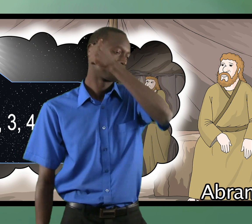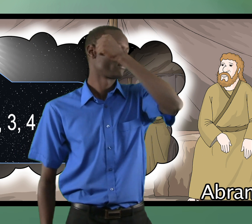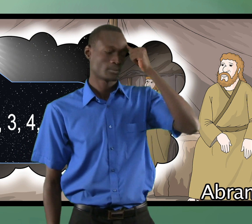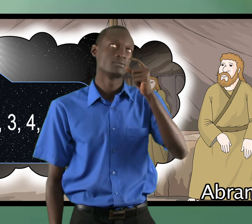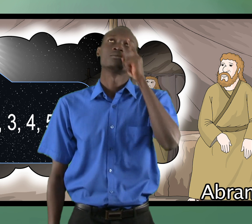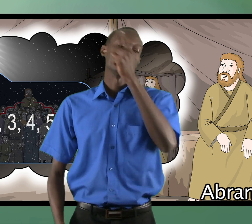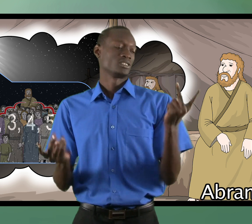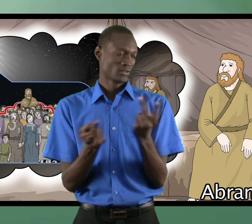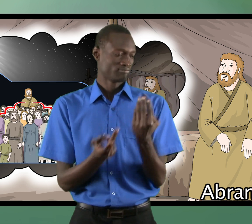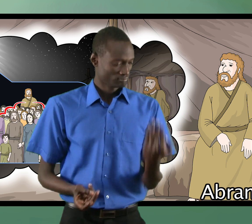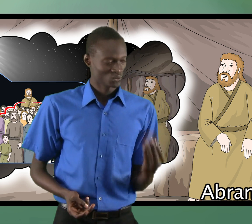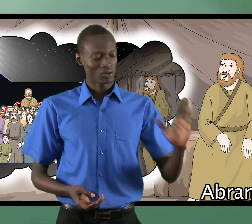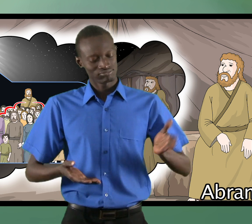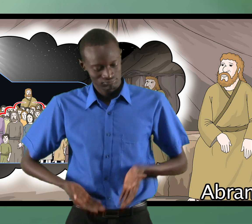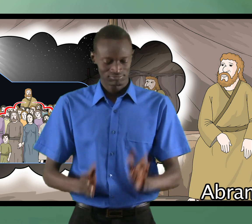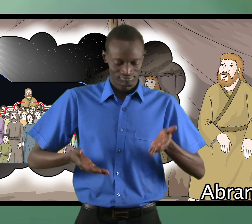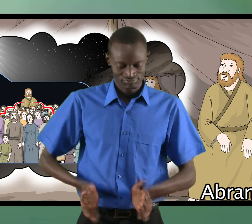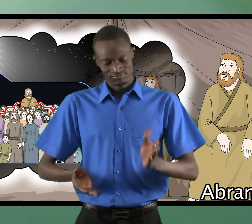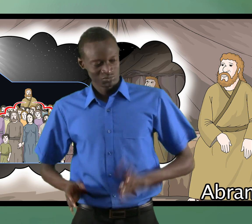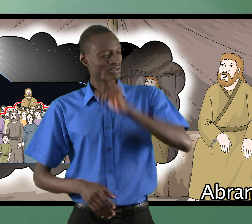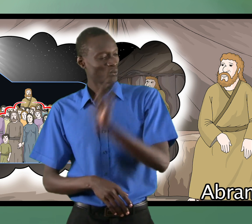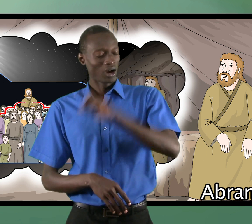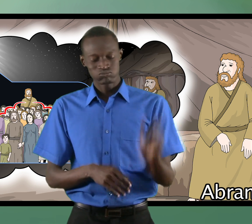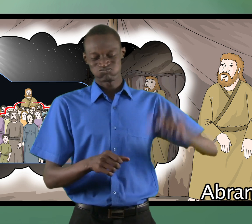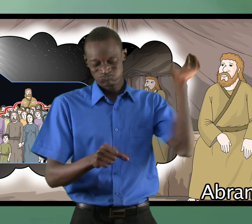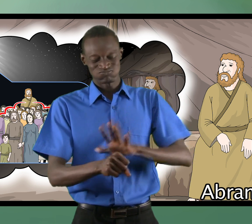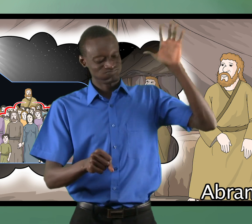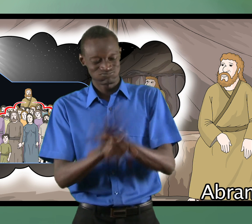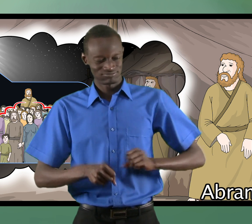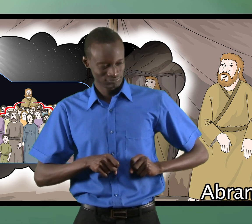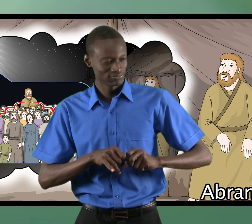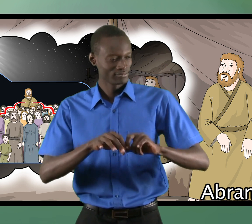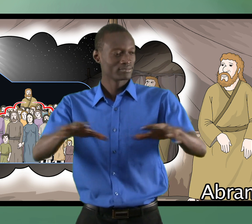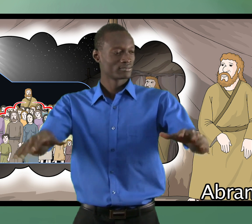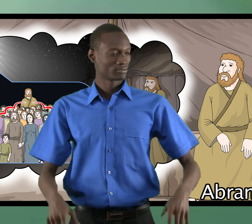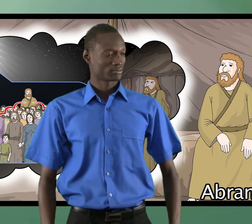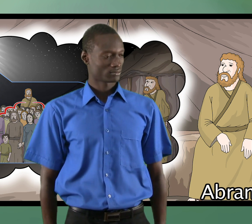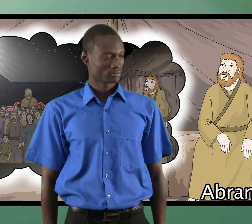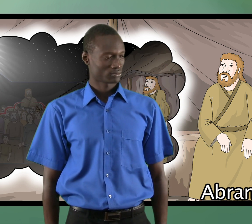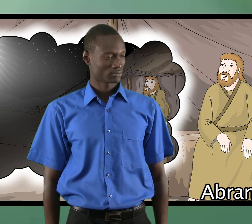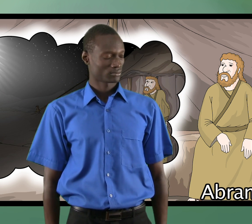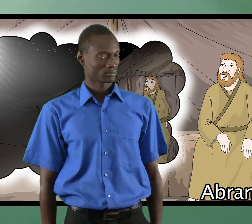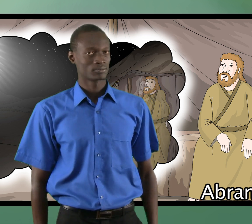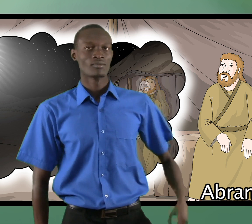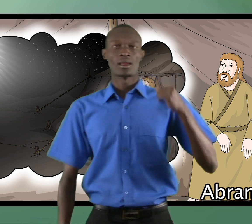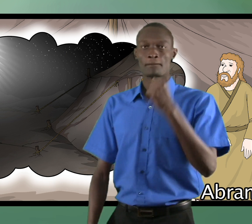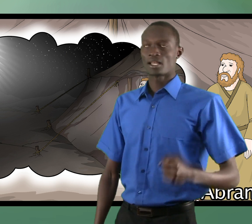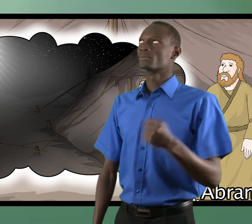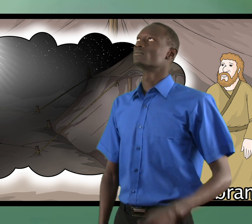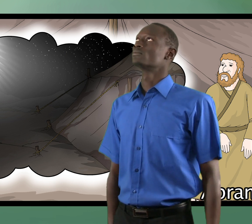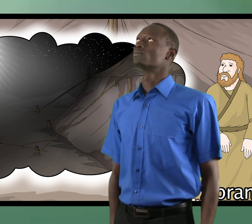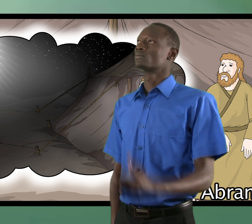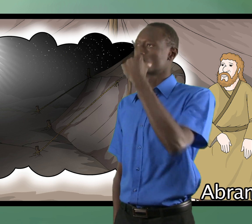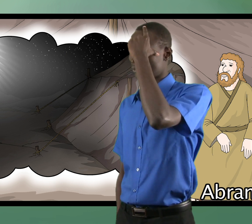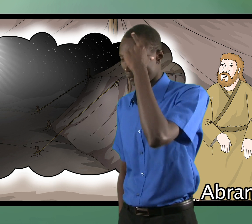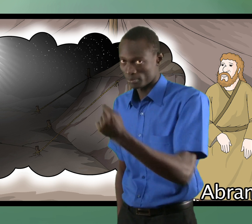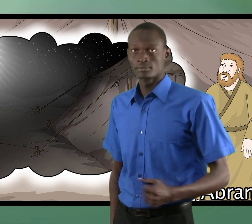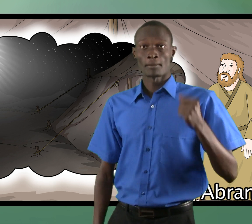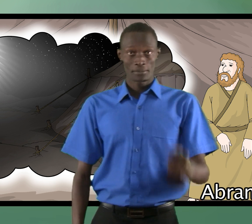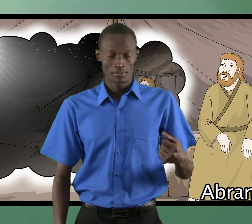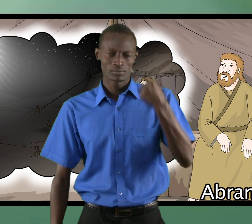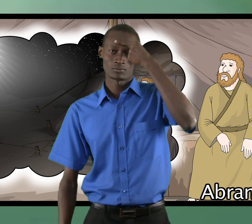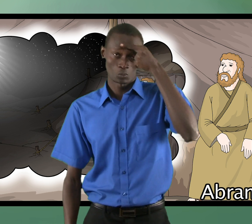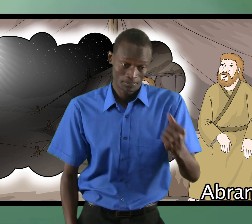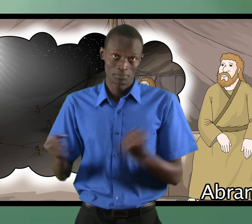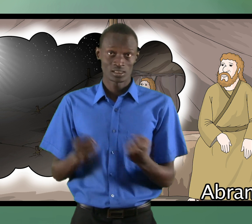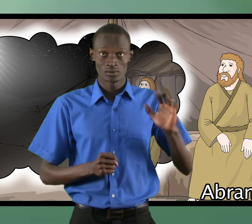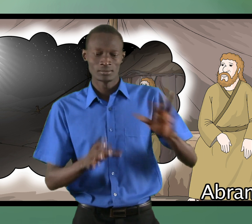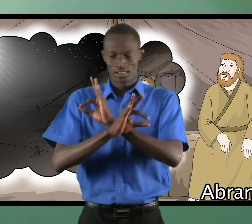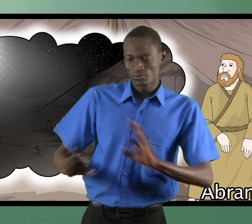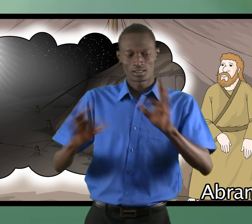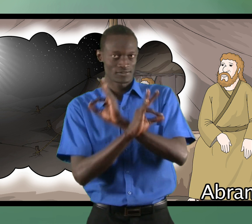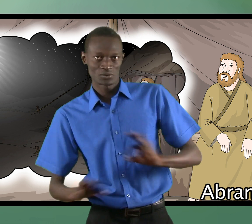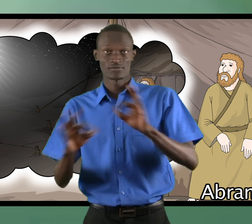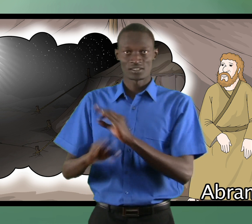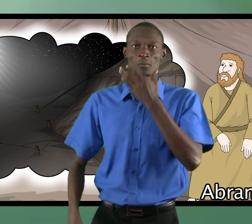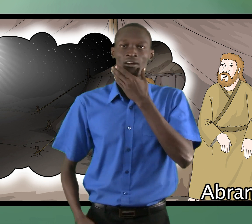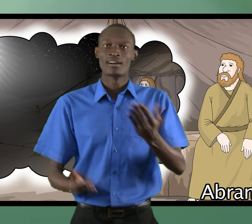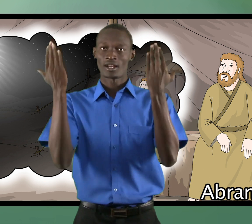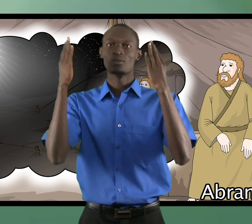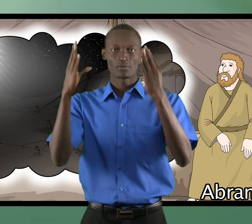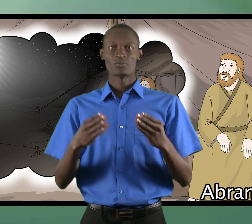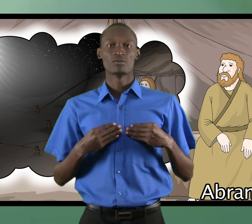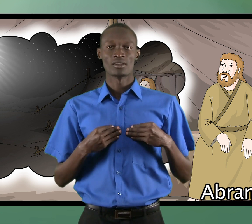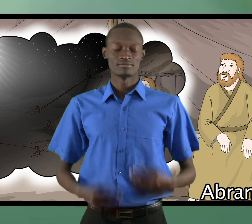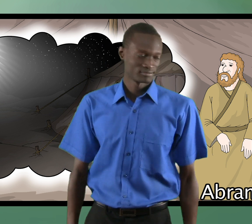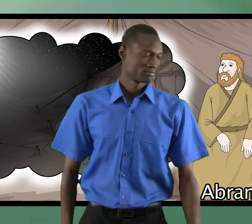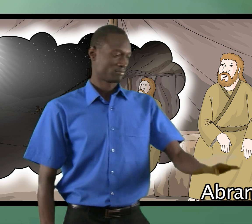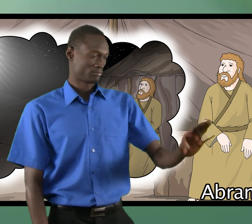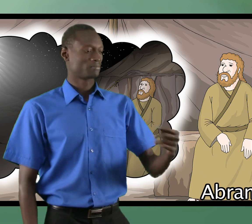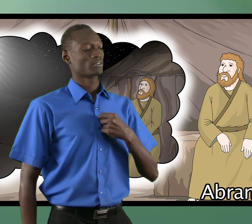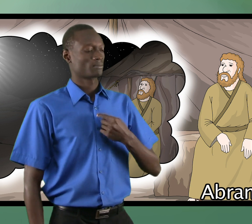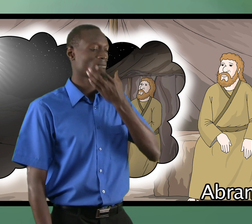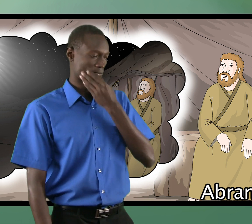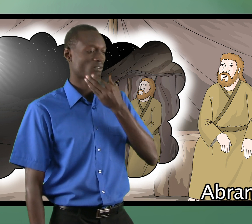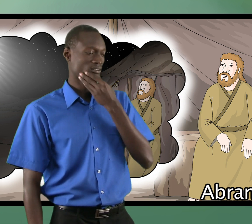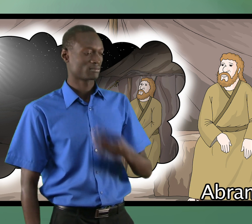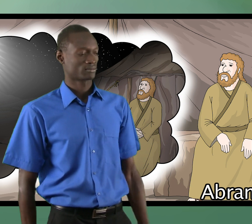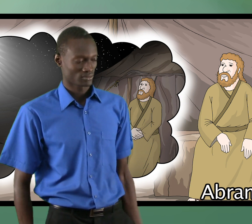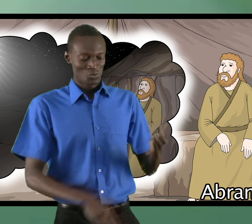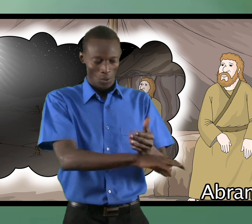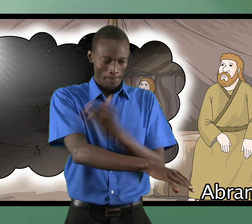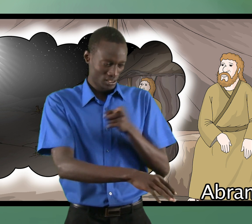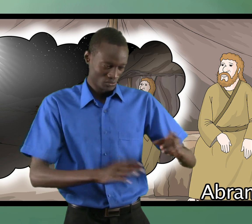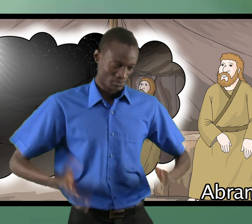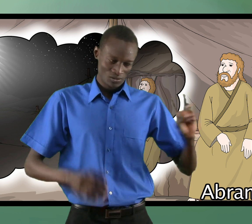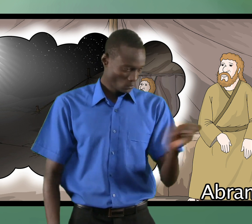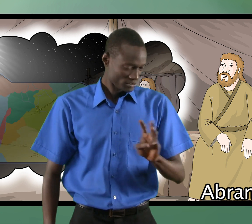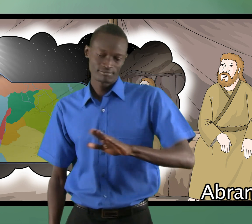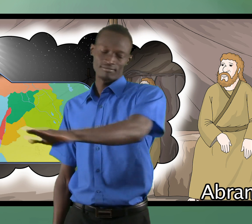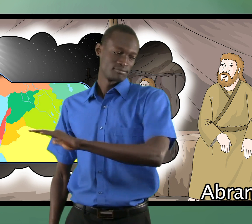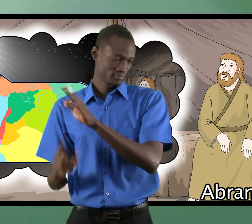Then He told him, “So shall your offspring be.” Abram believed the LORD, and it was credited to him as righteousness.